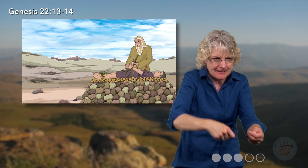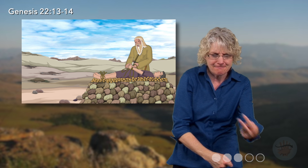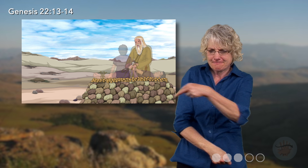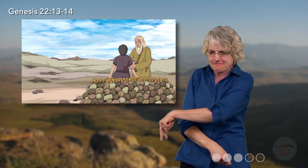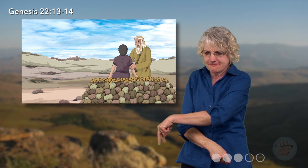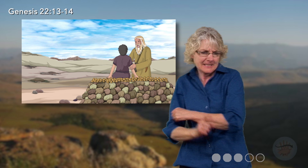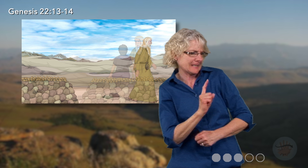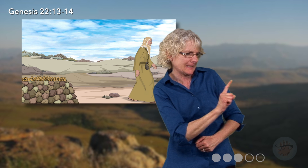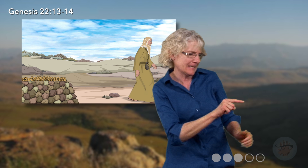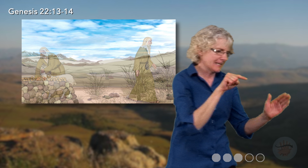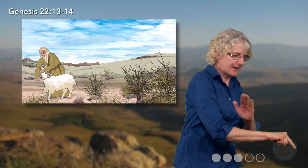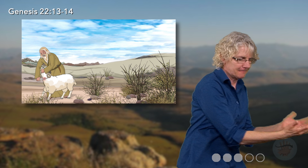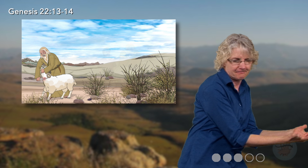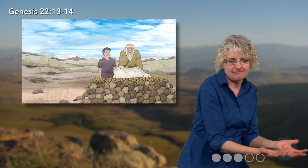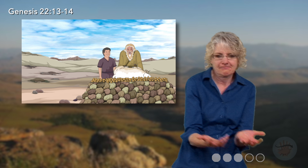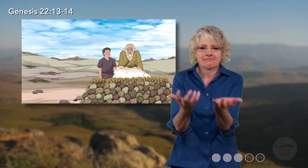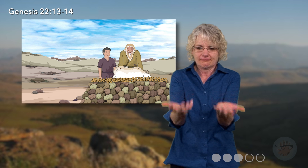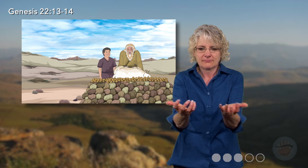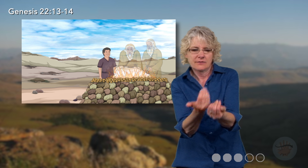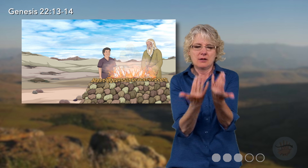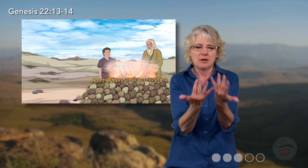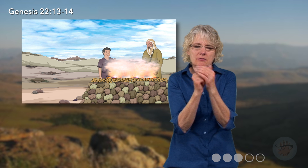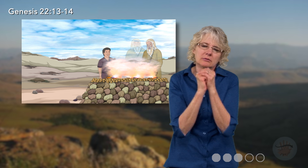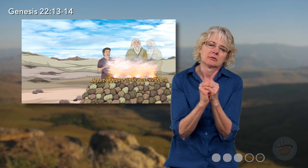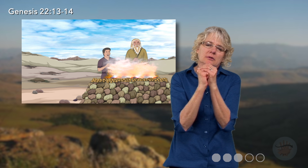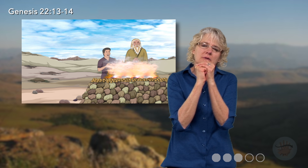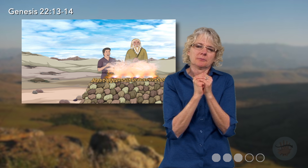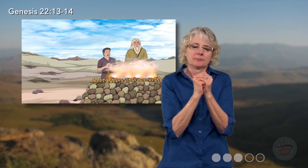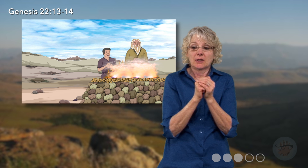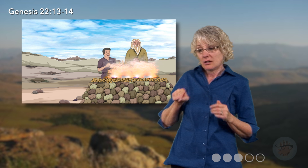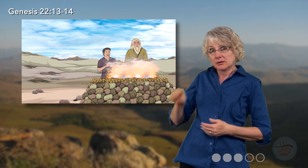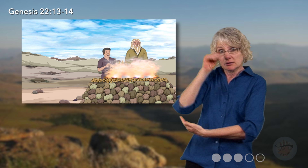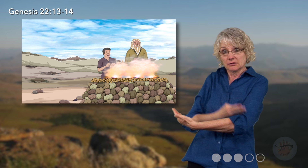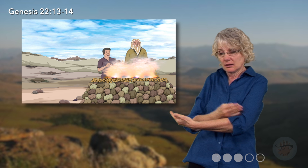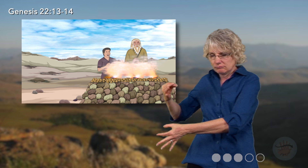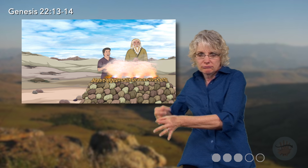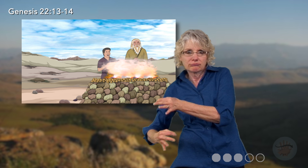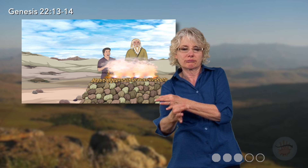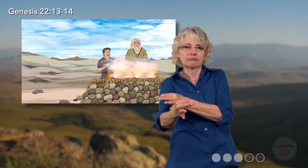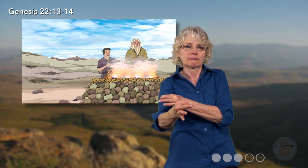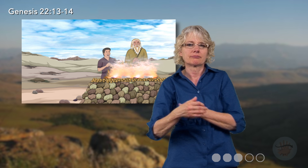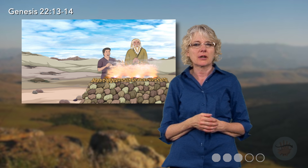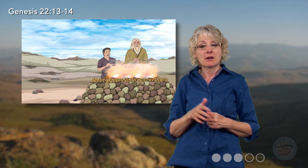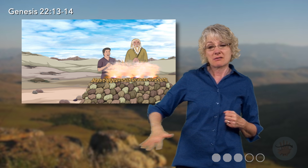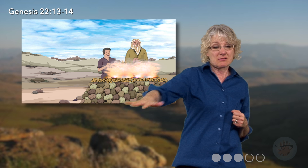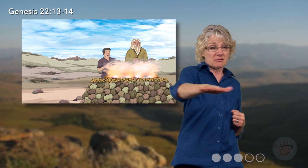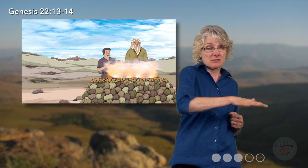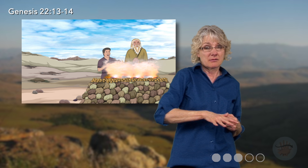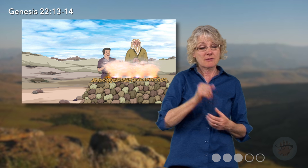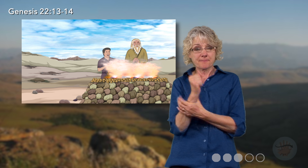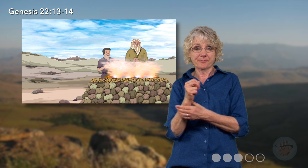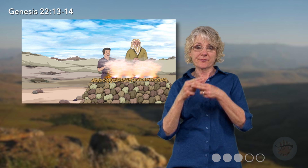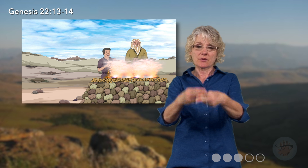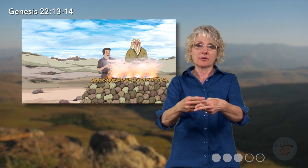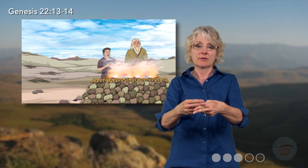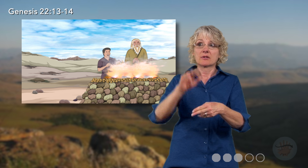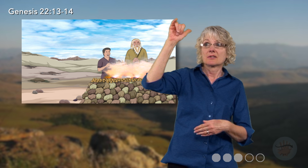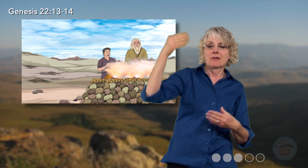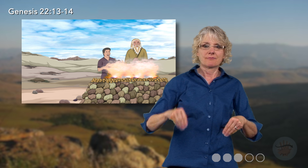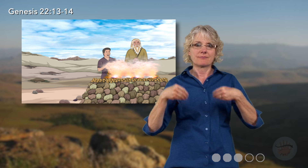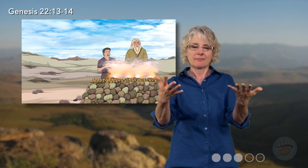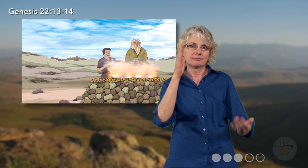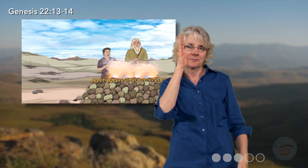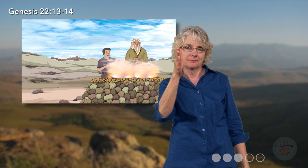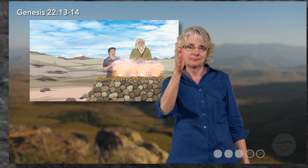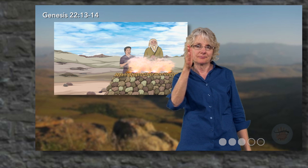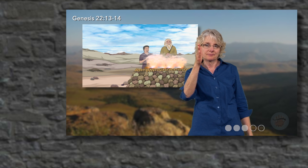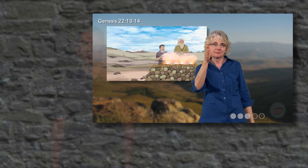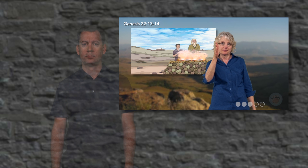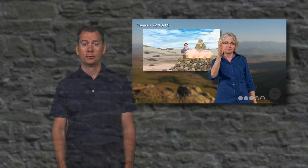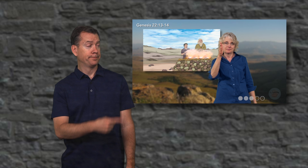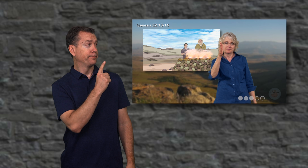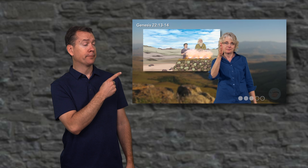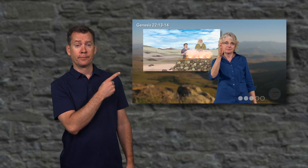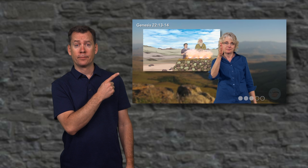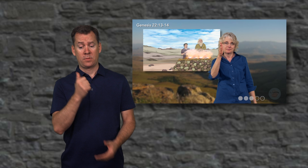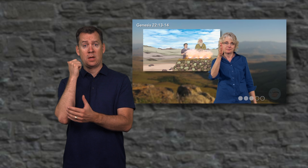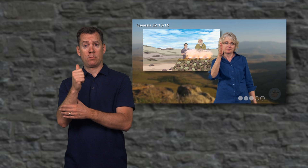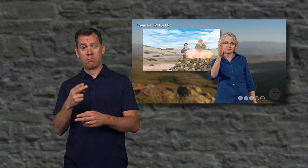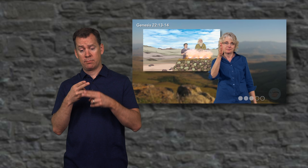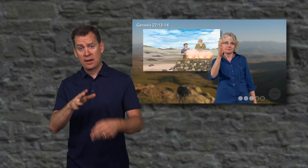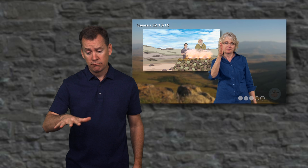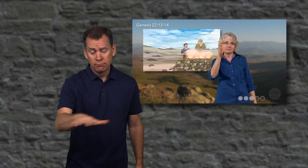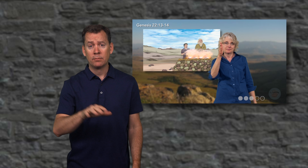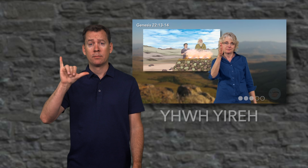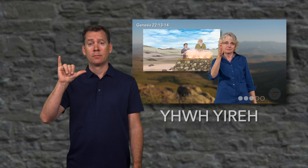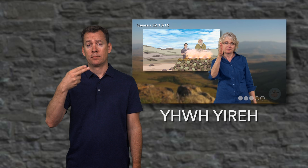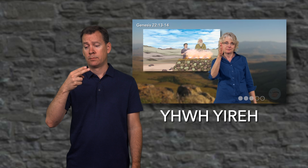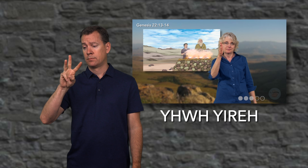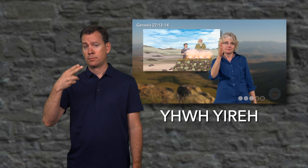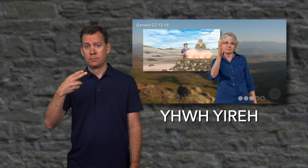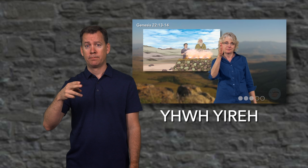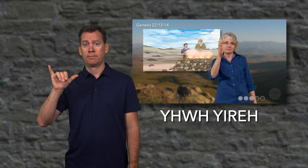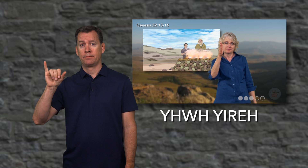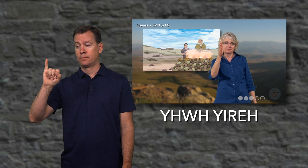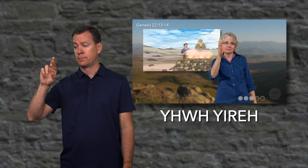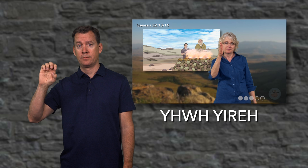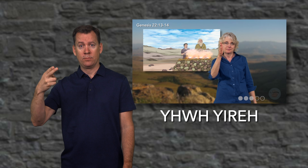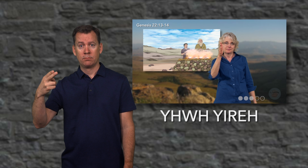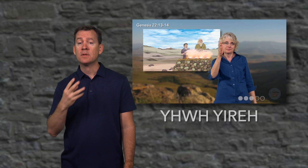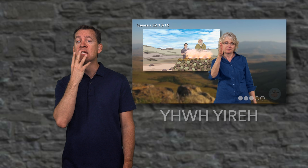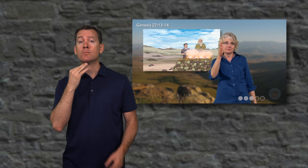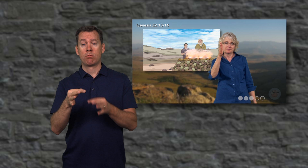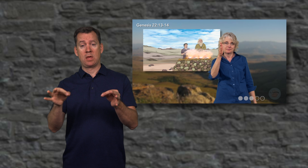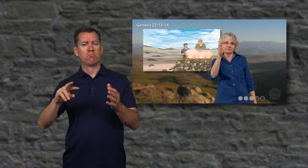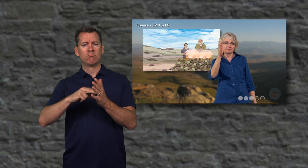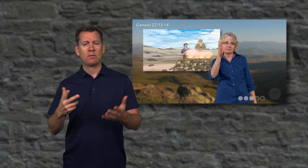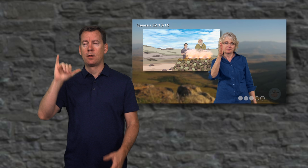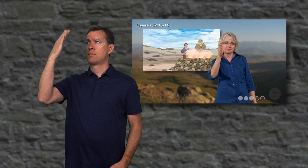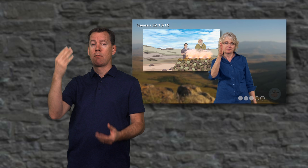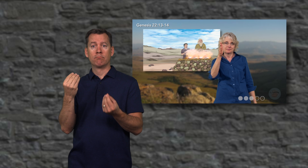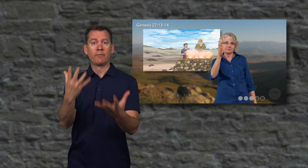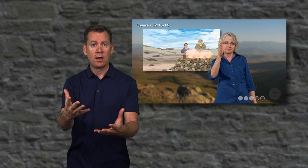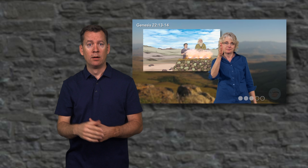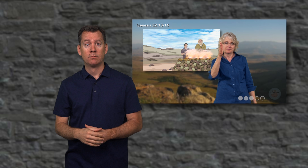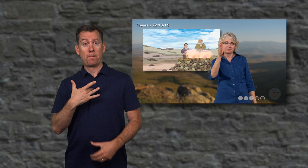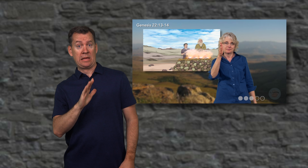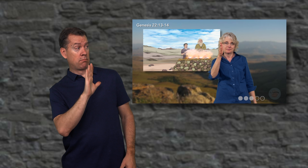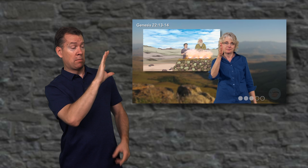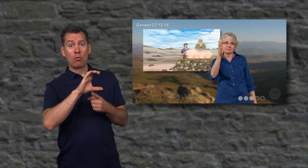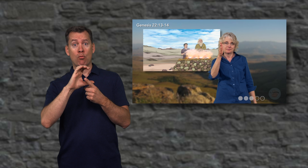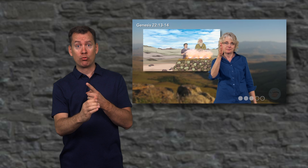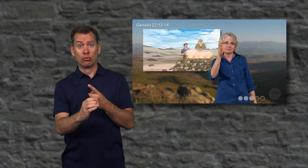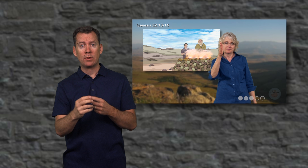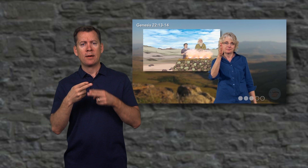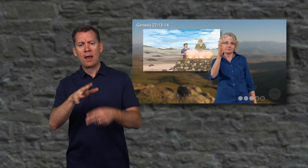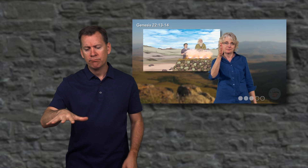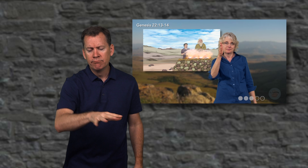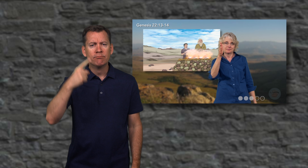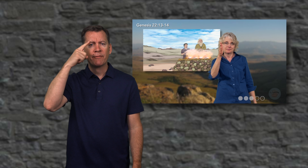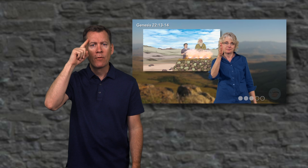So he went and took the ram and offered it as a burnt offering in place of his son.